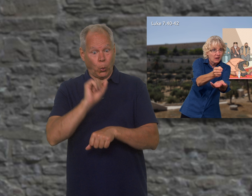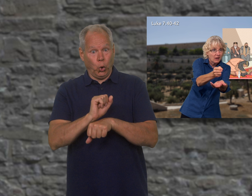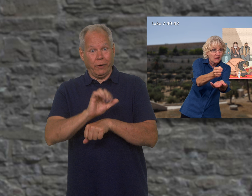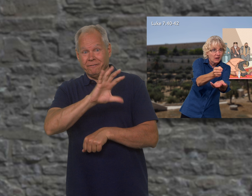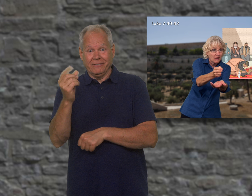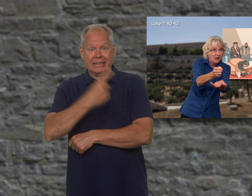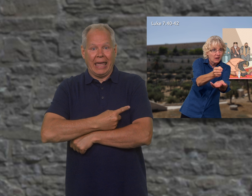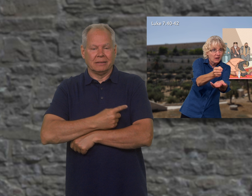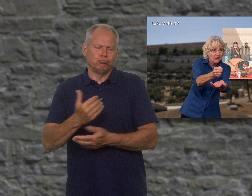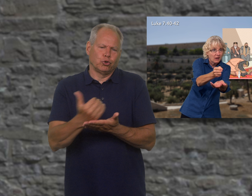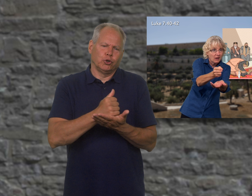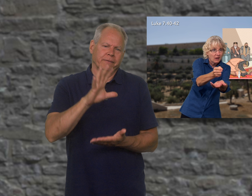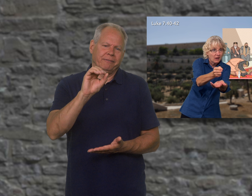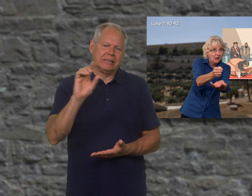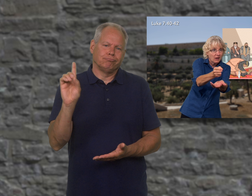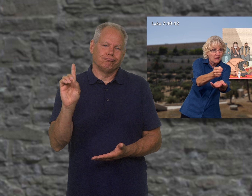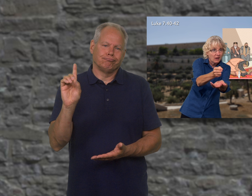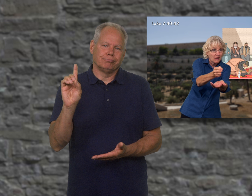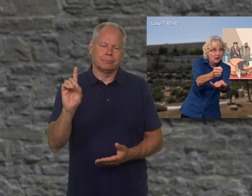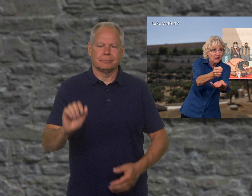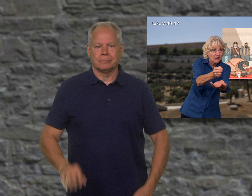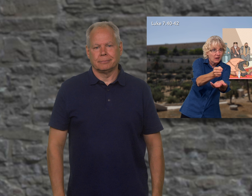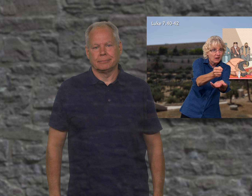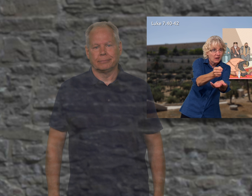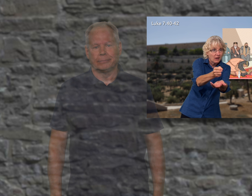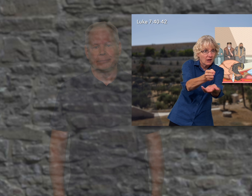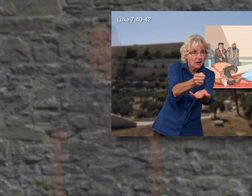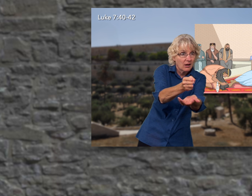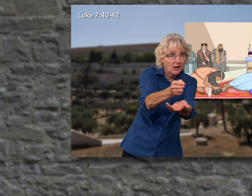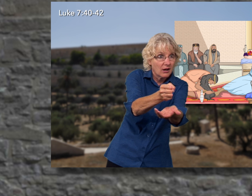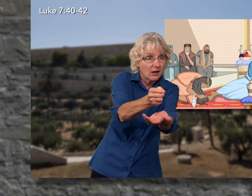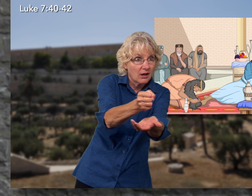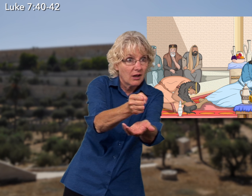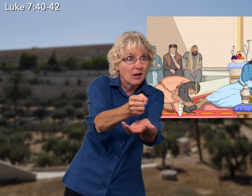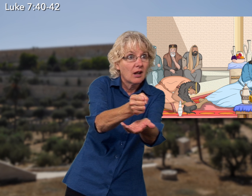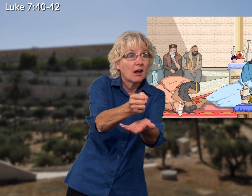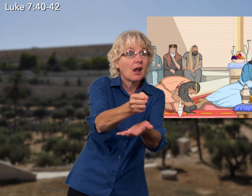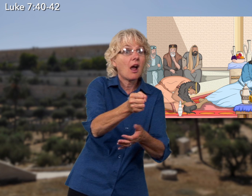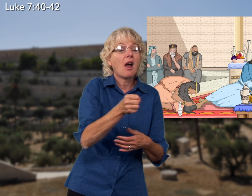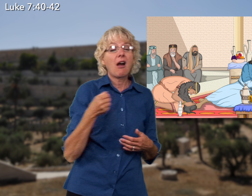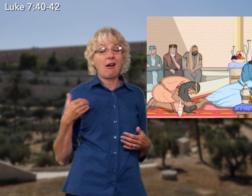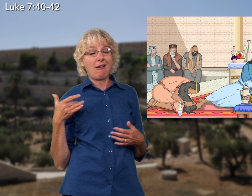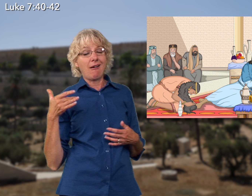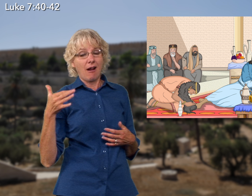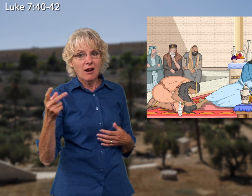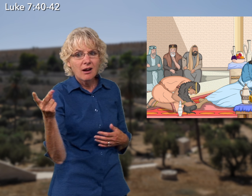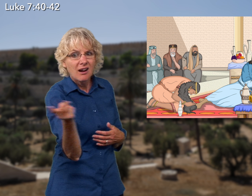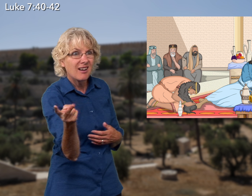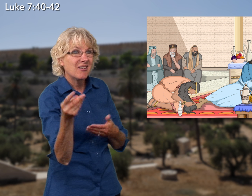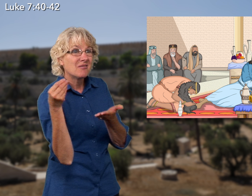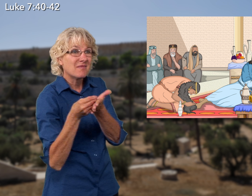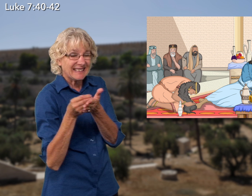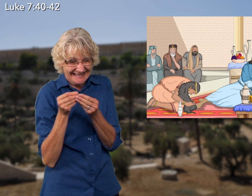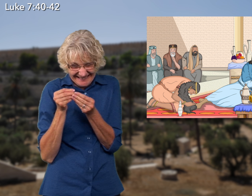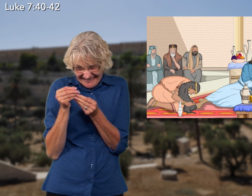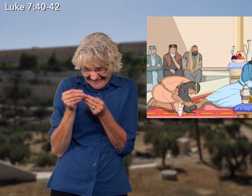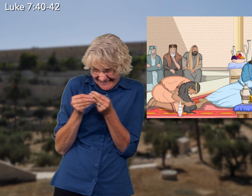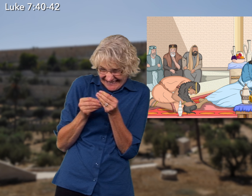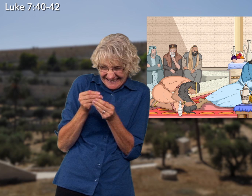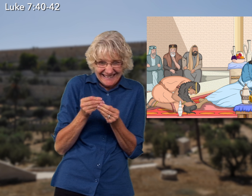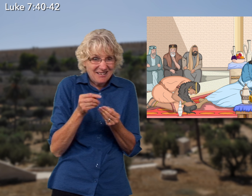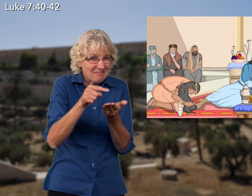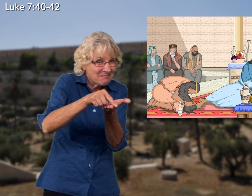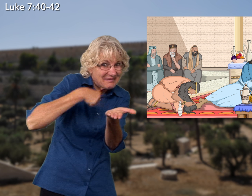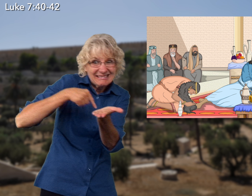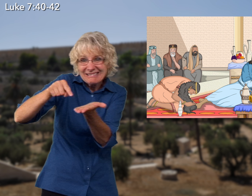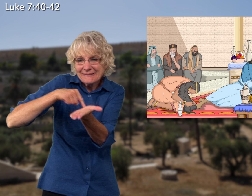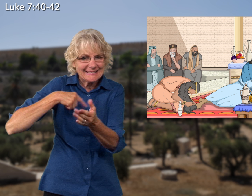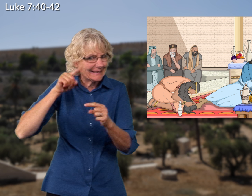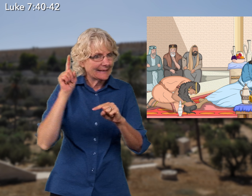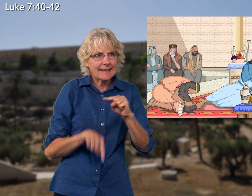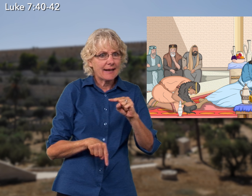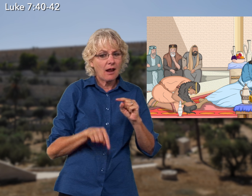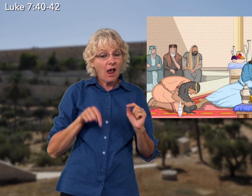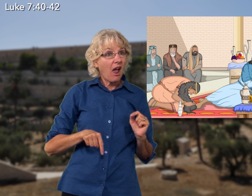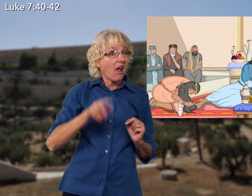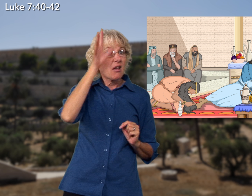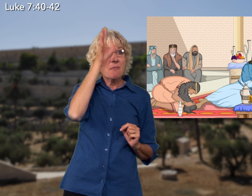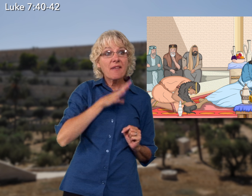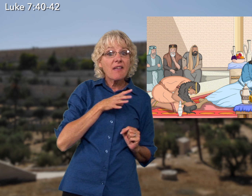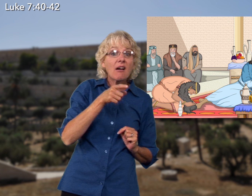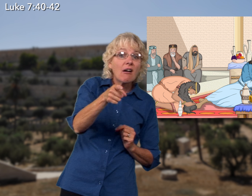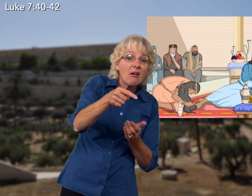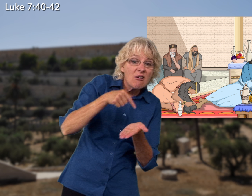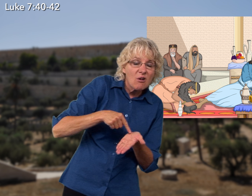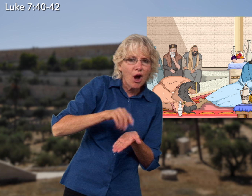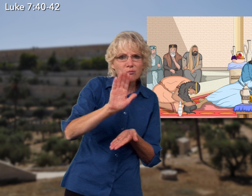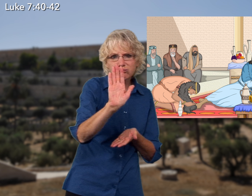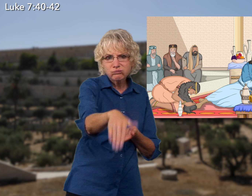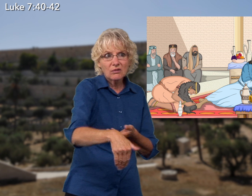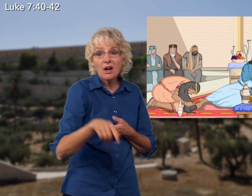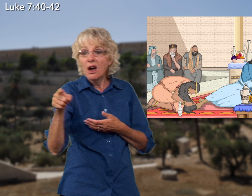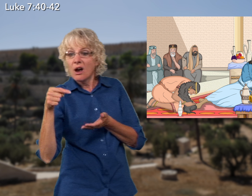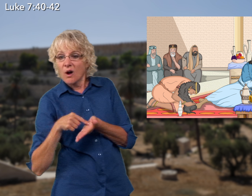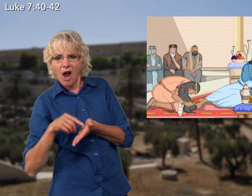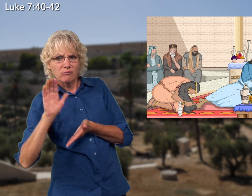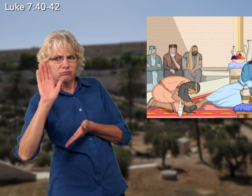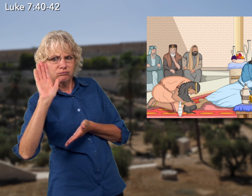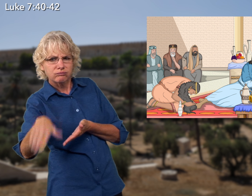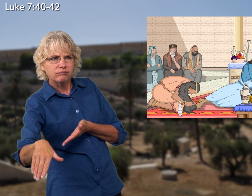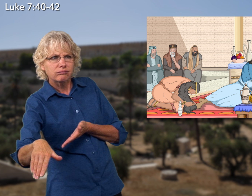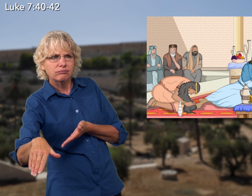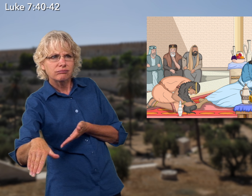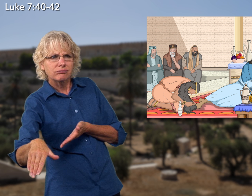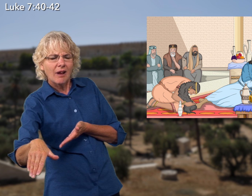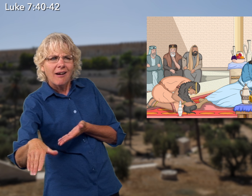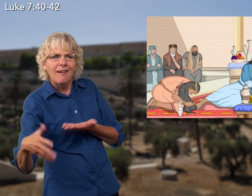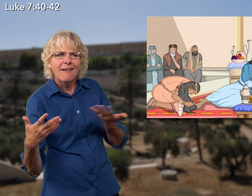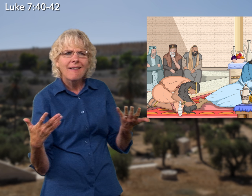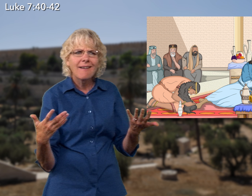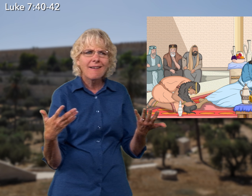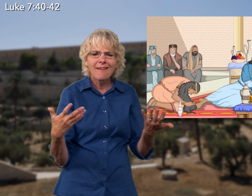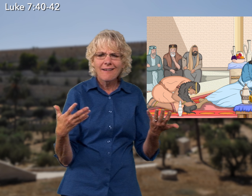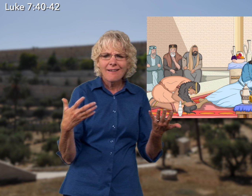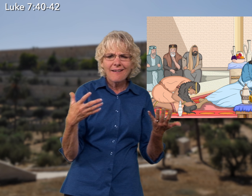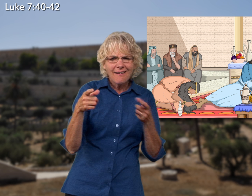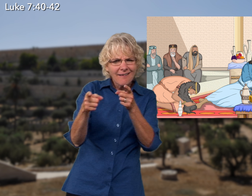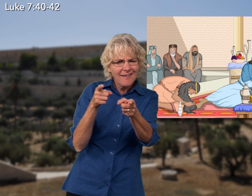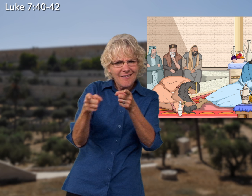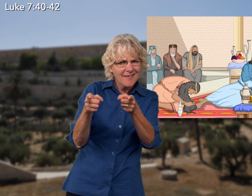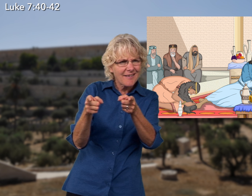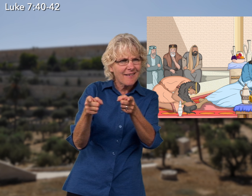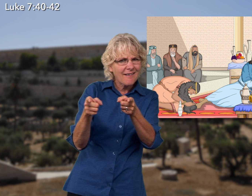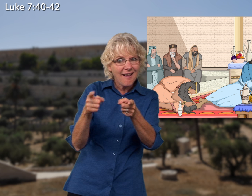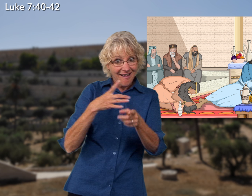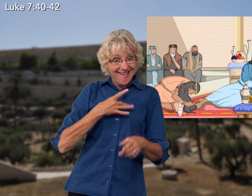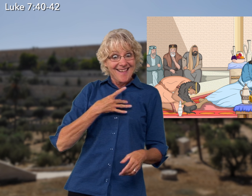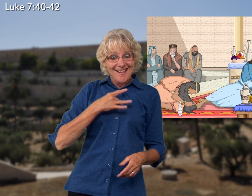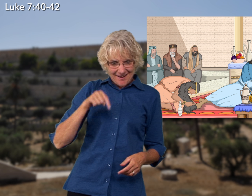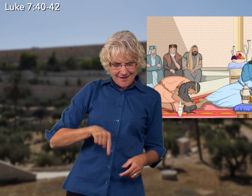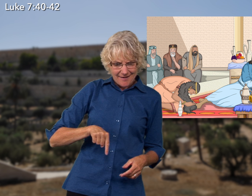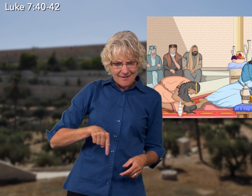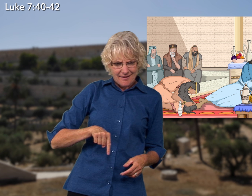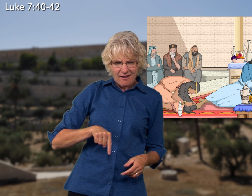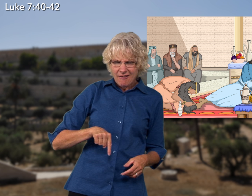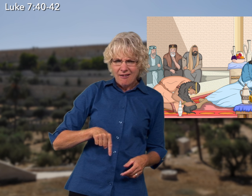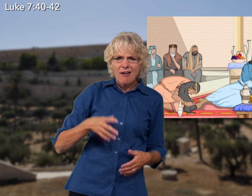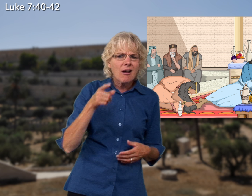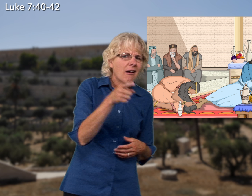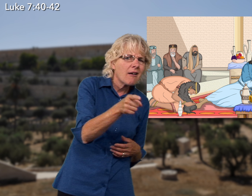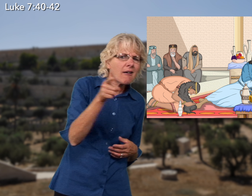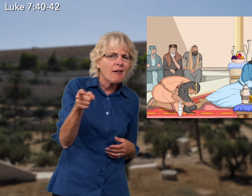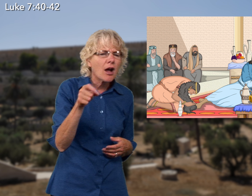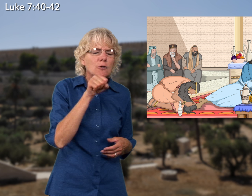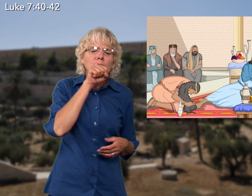When they were unable to repay him, he forgave both of them.